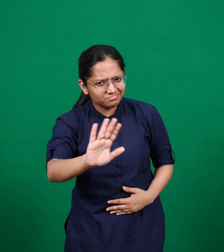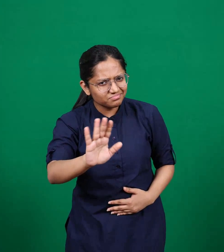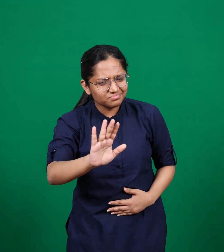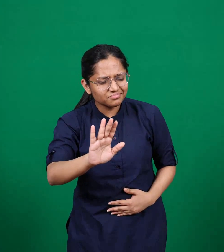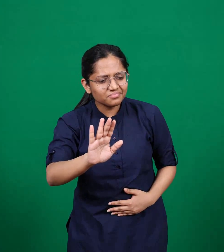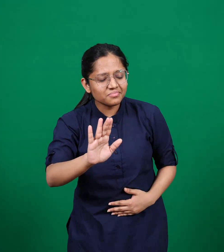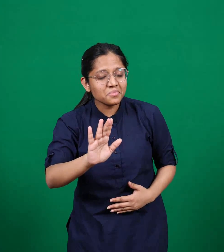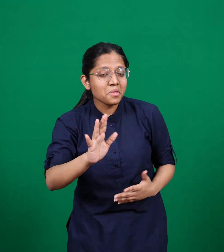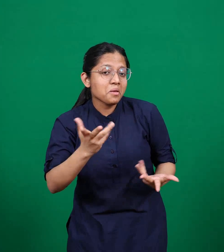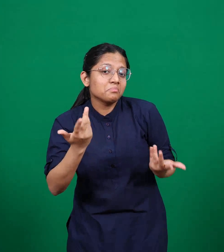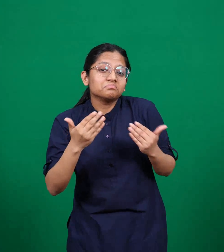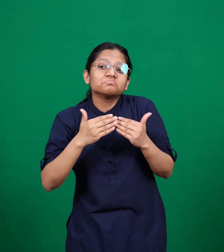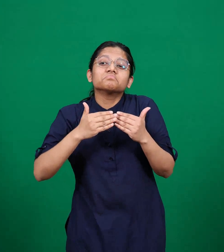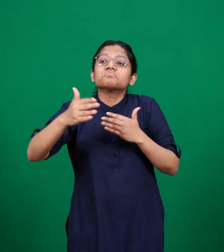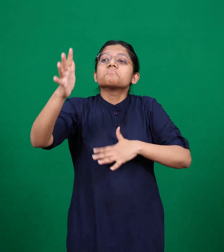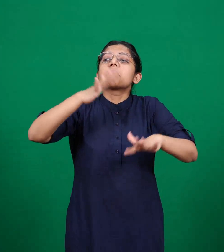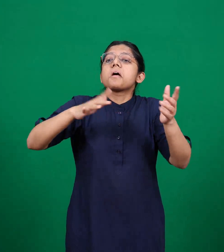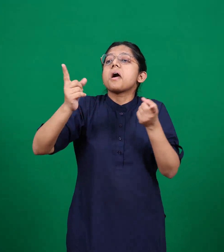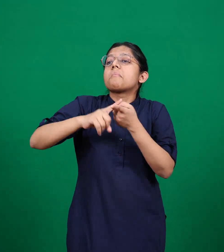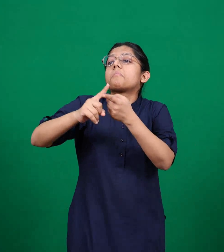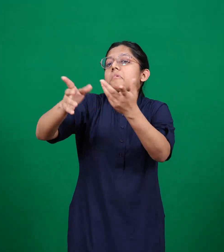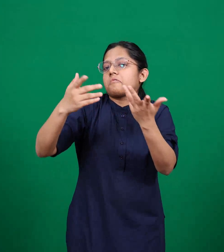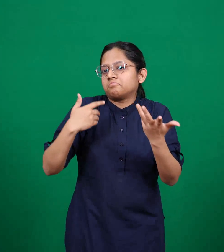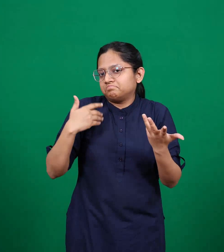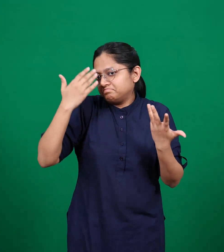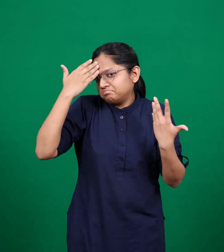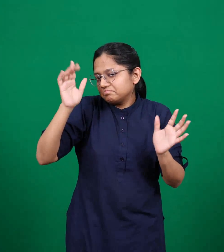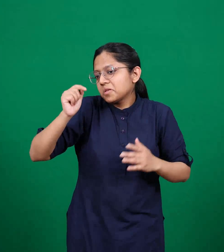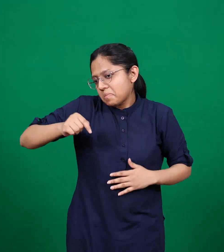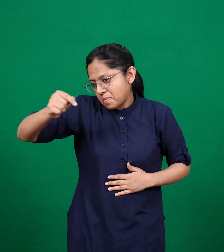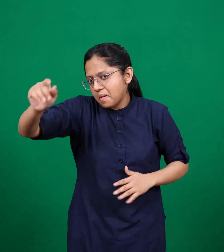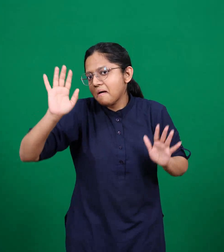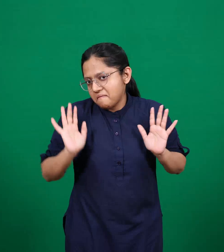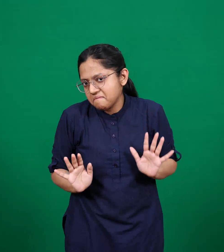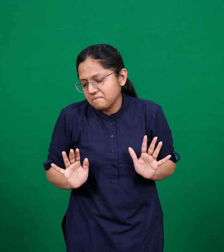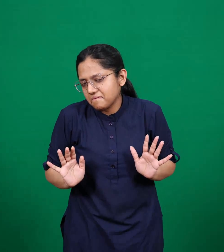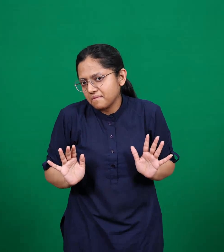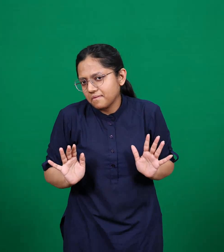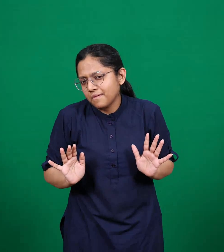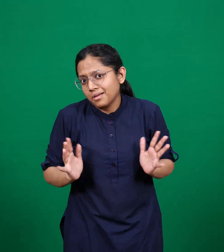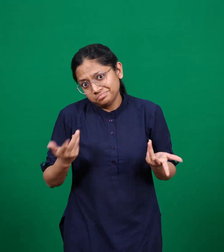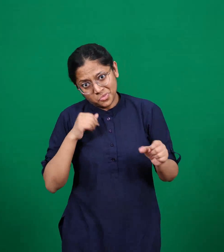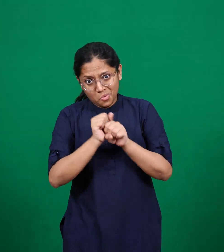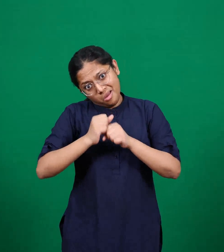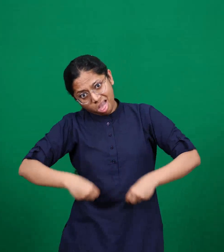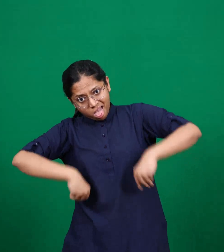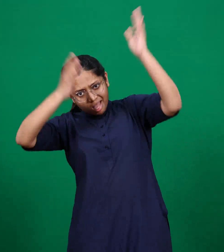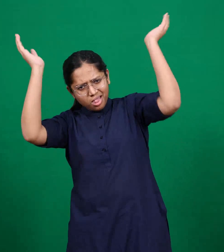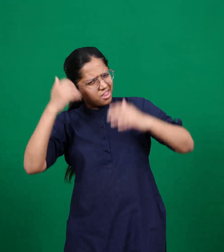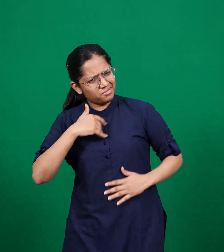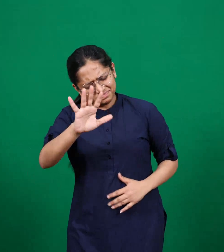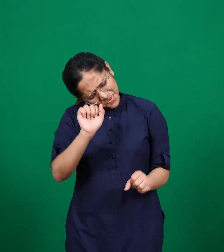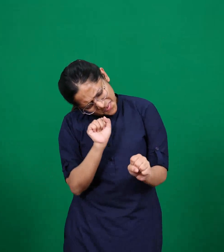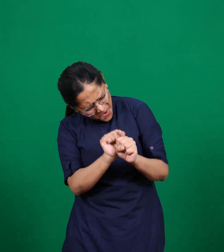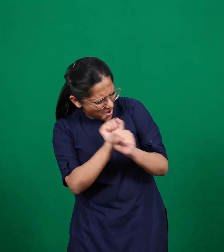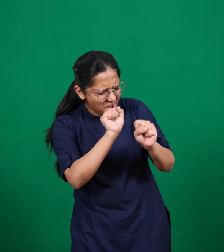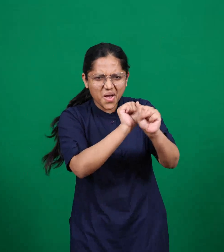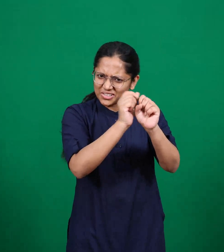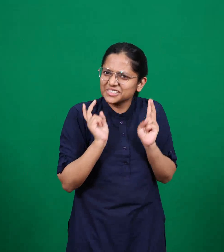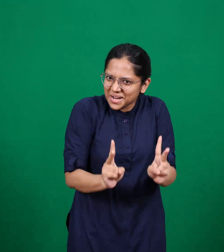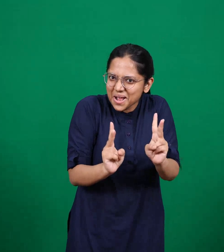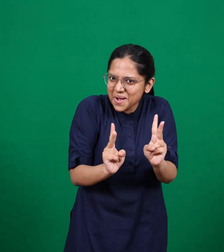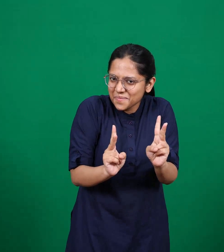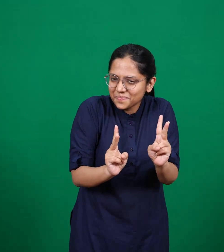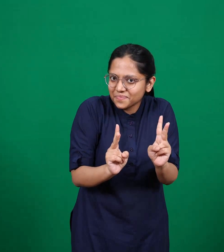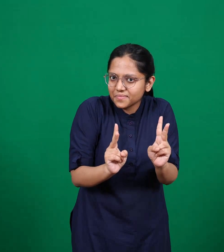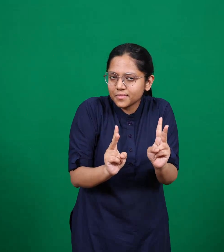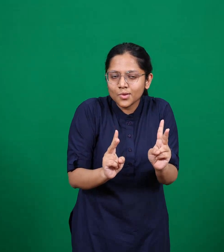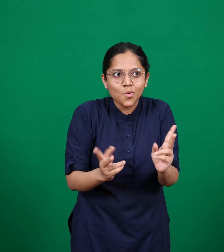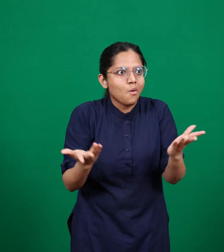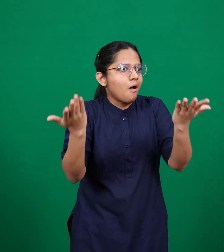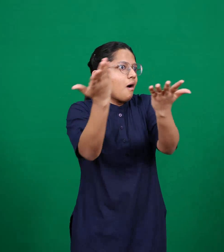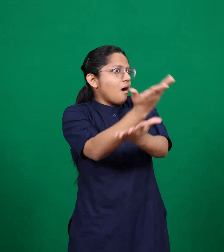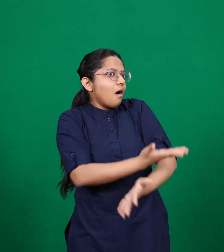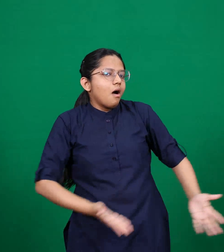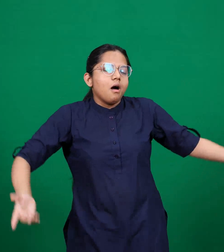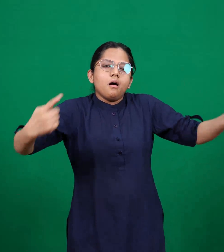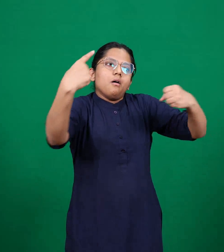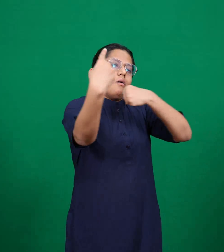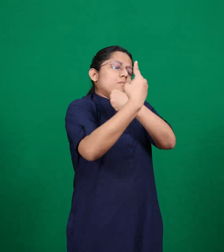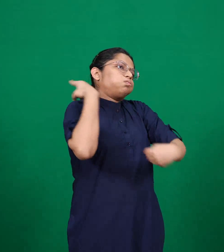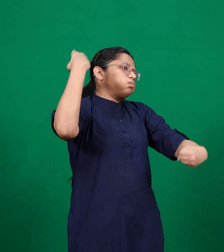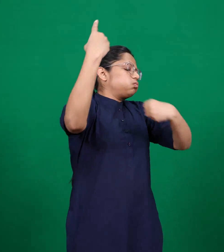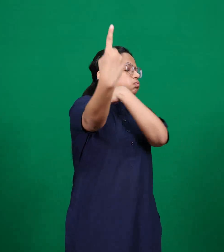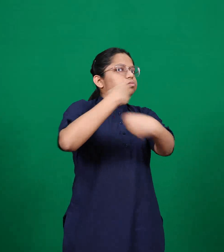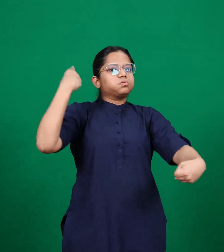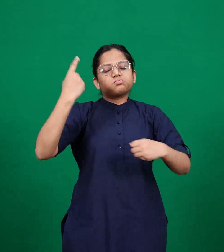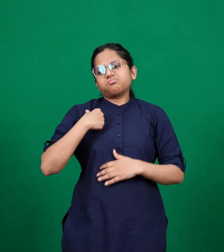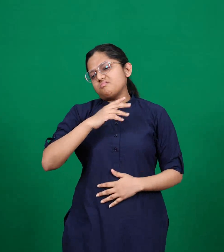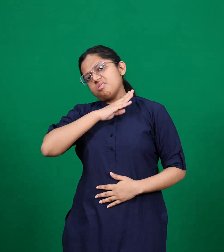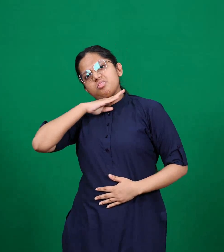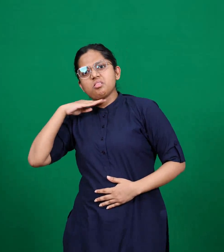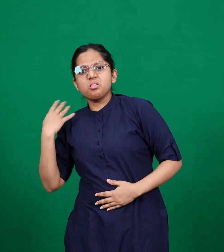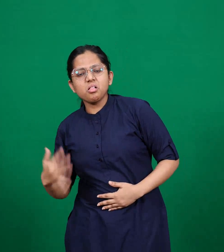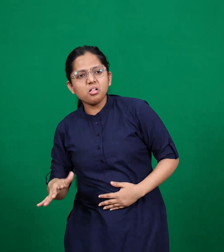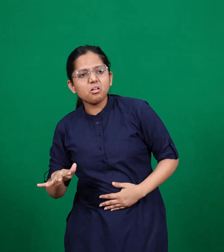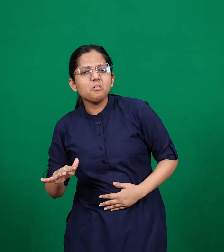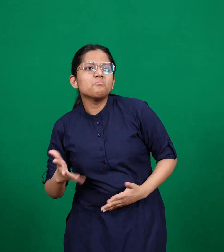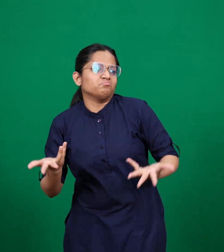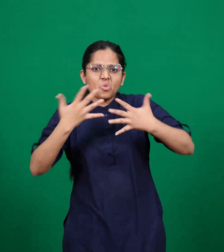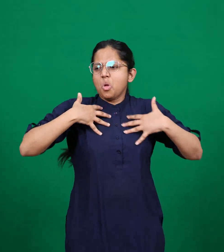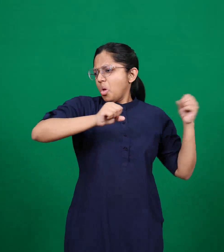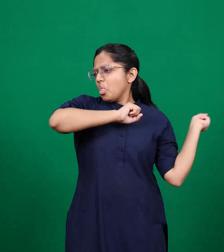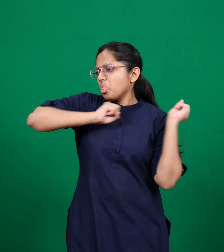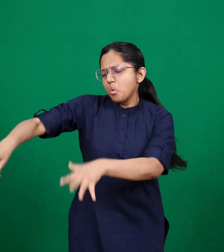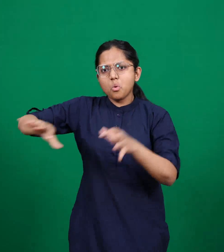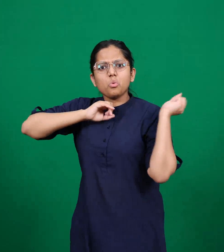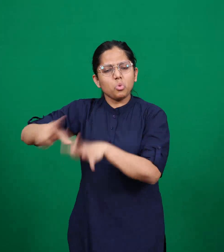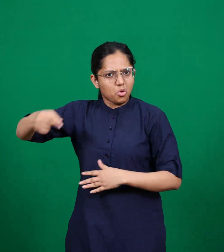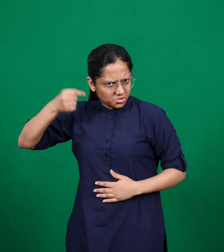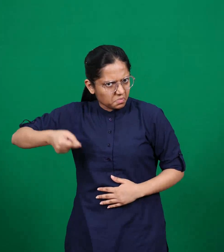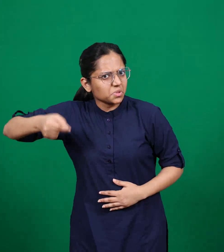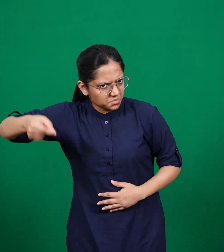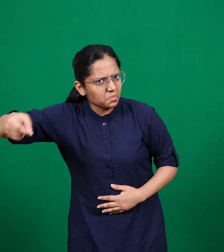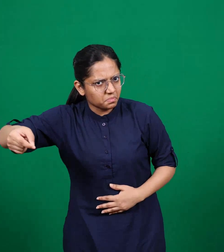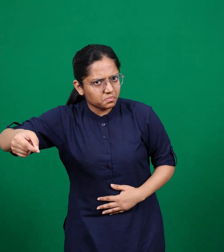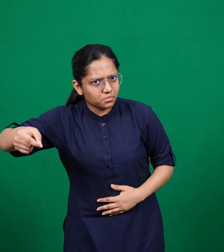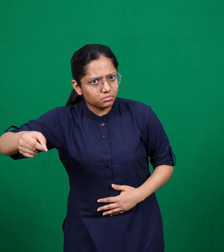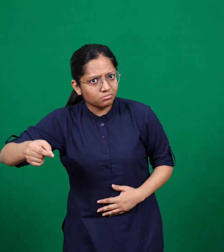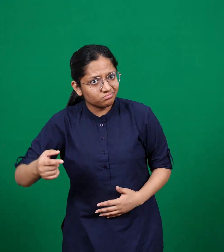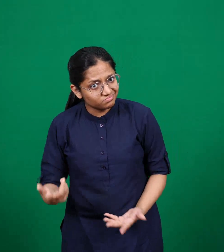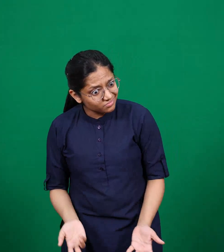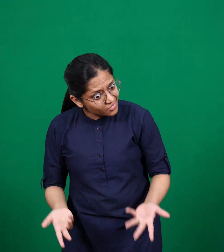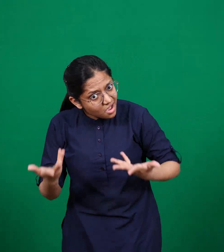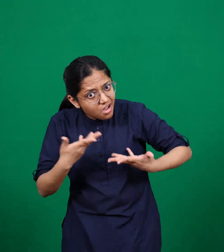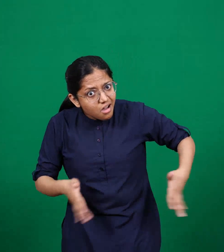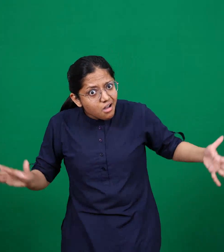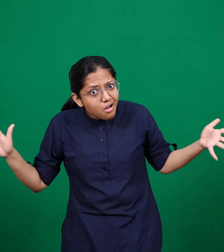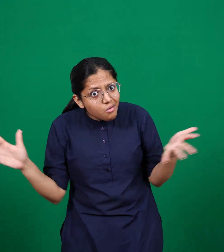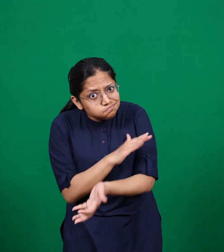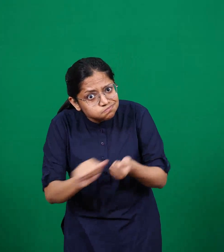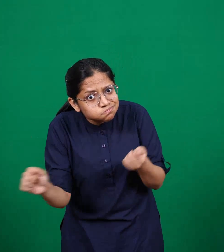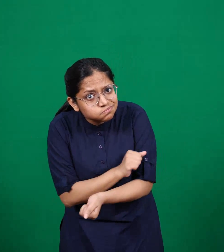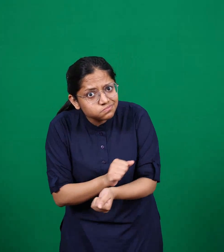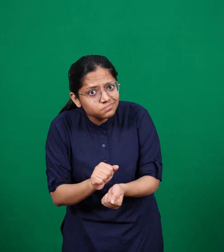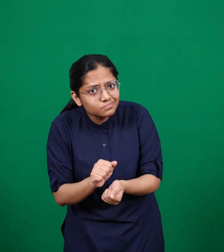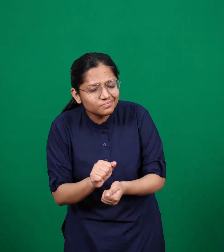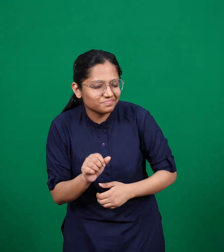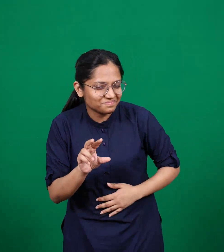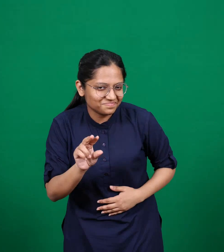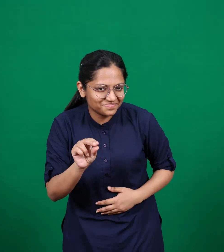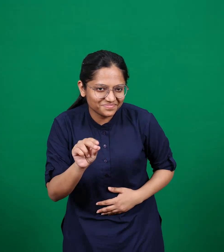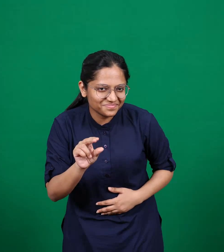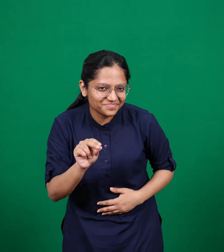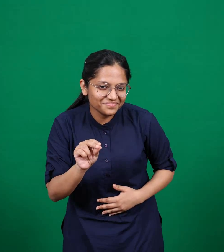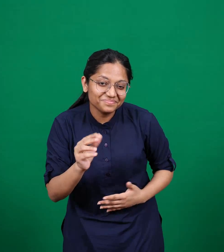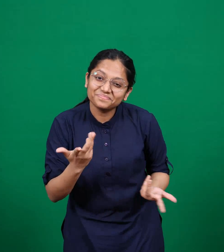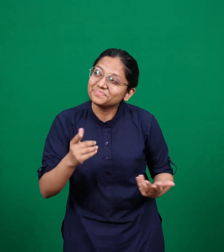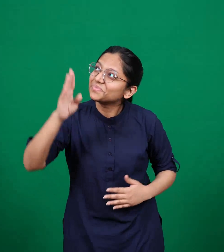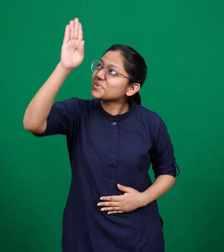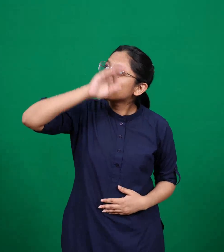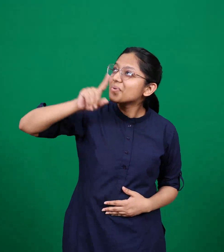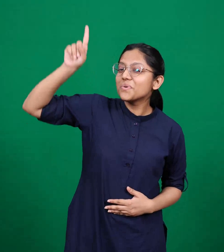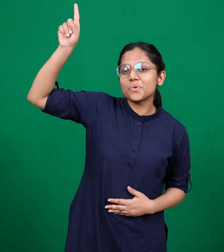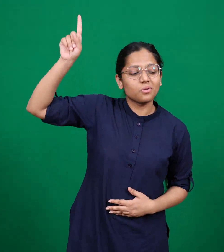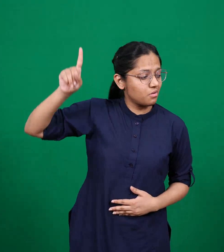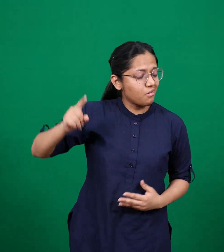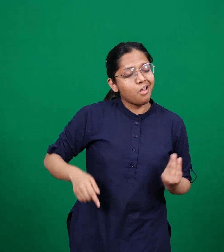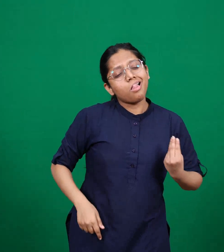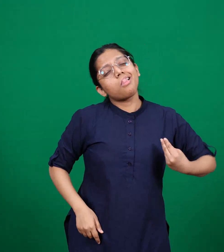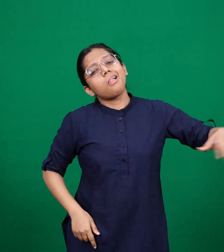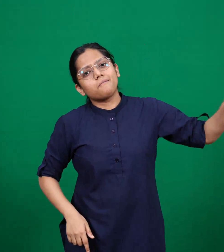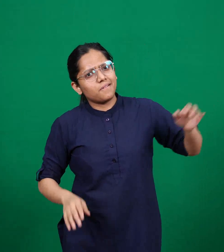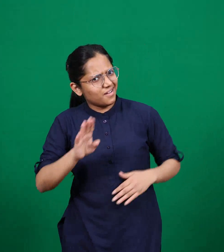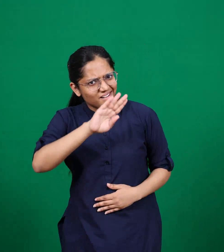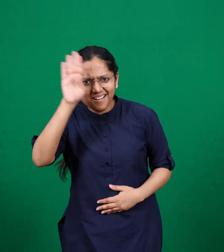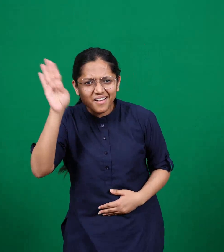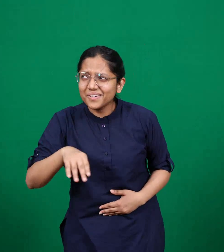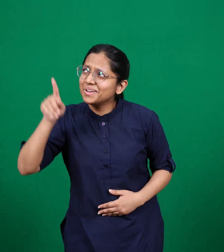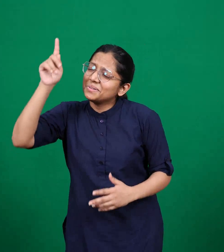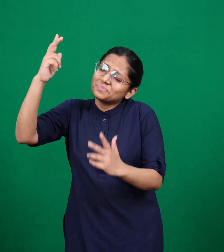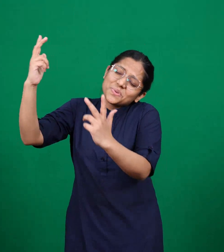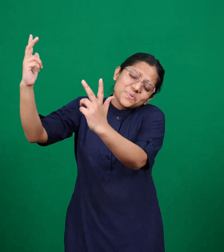perplexed, but not in despair; persecuted, but not forsaken;